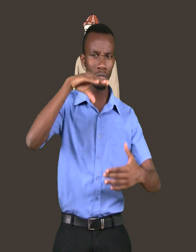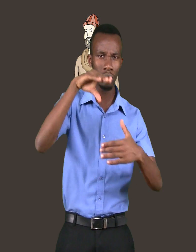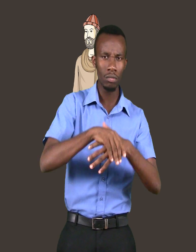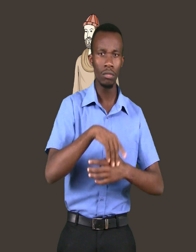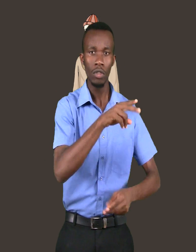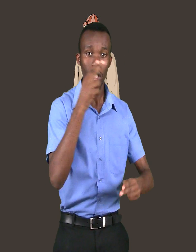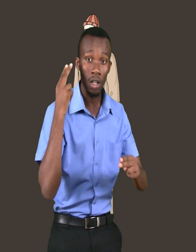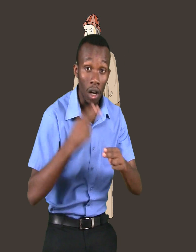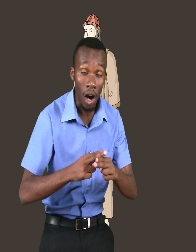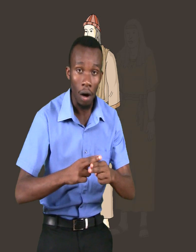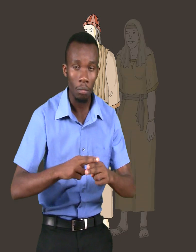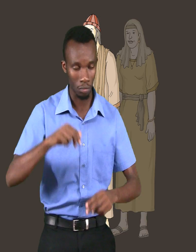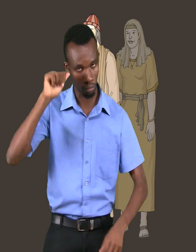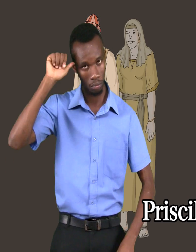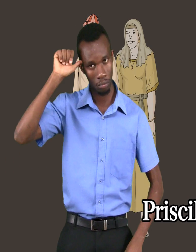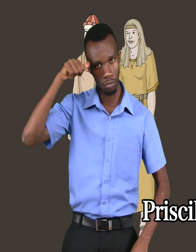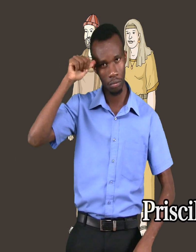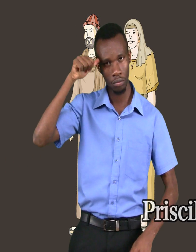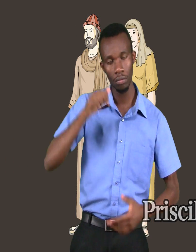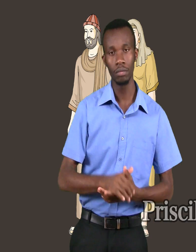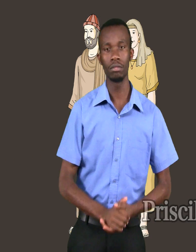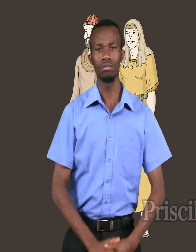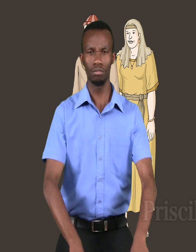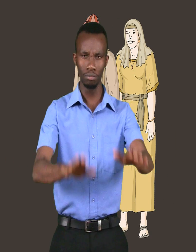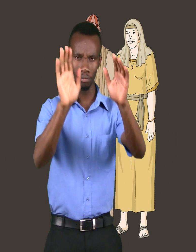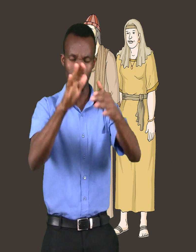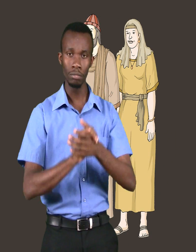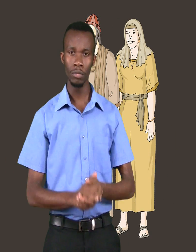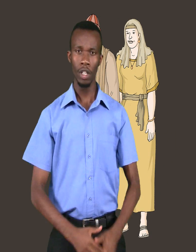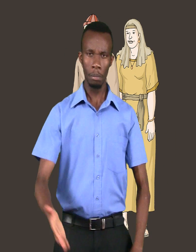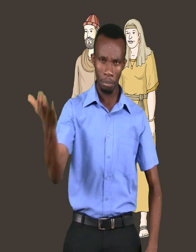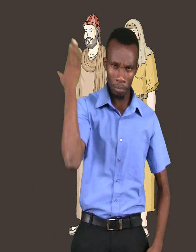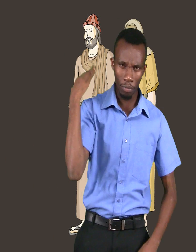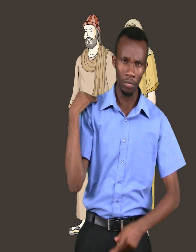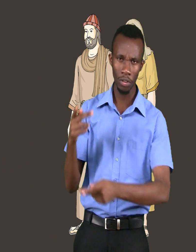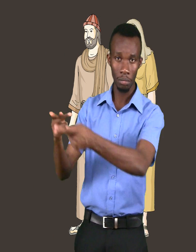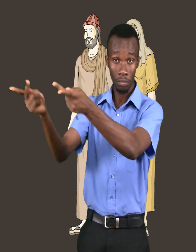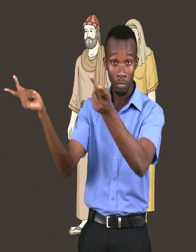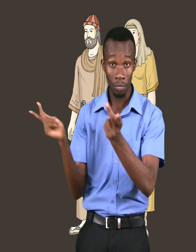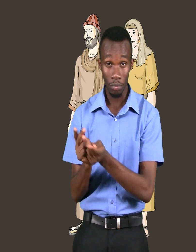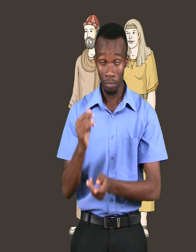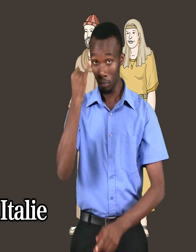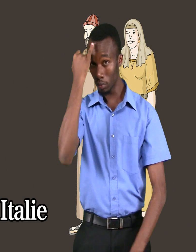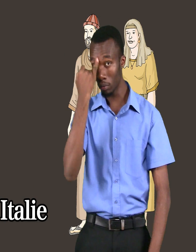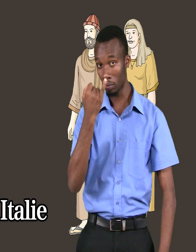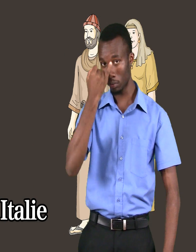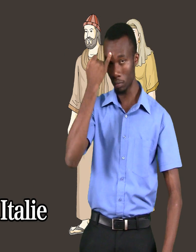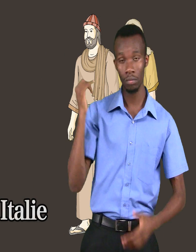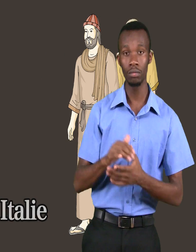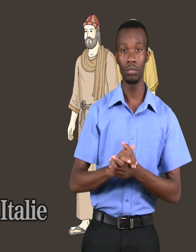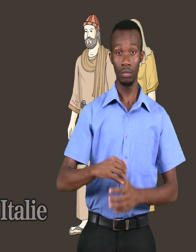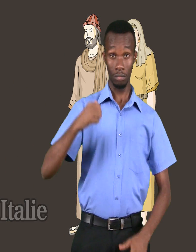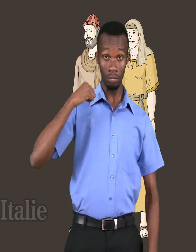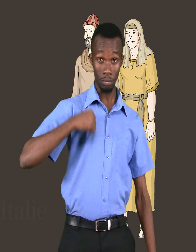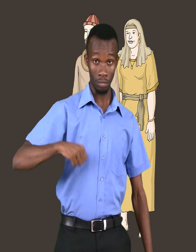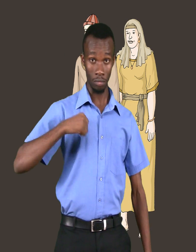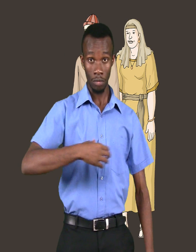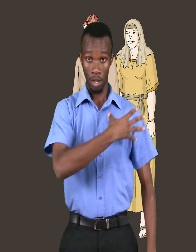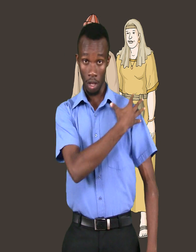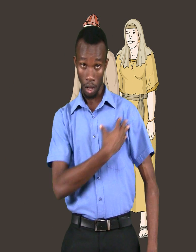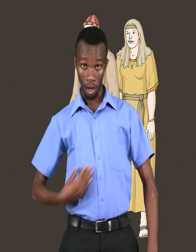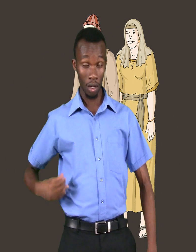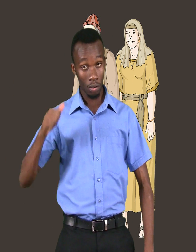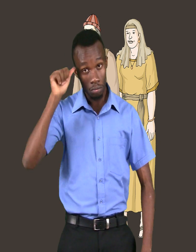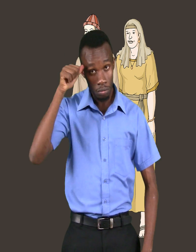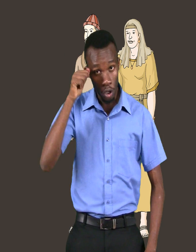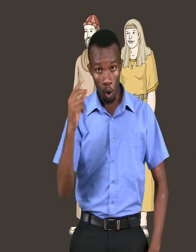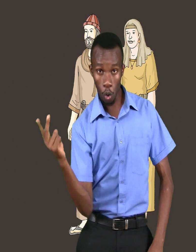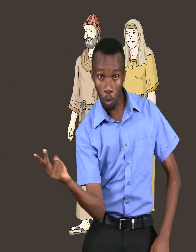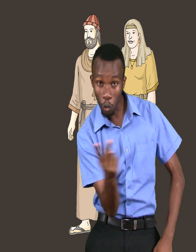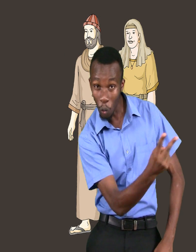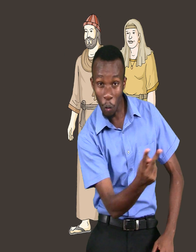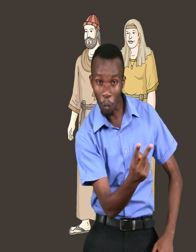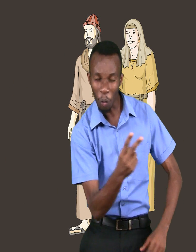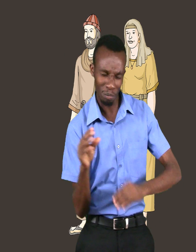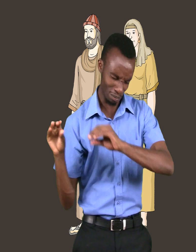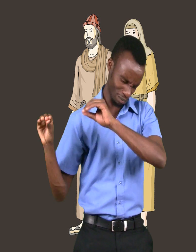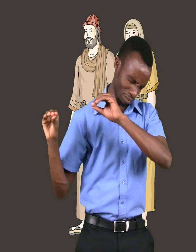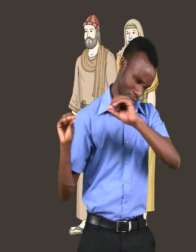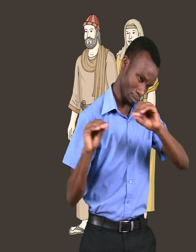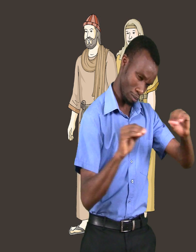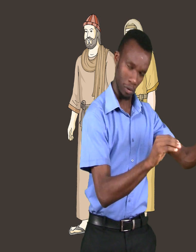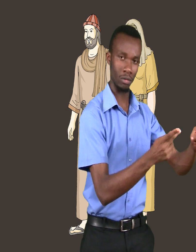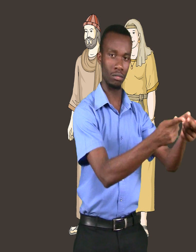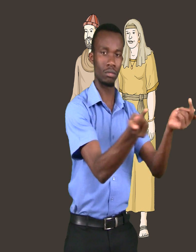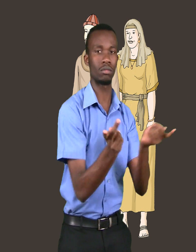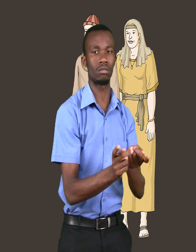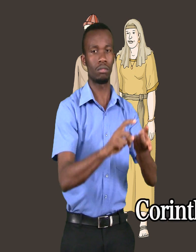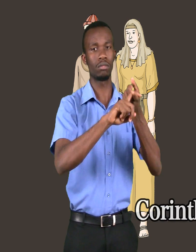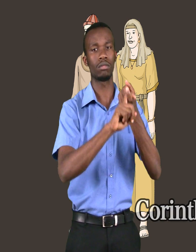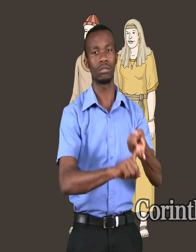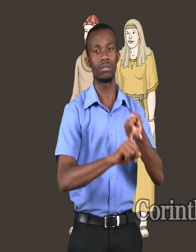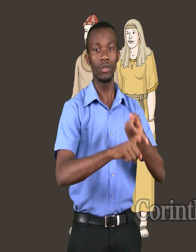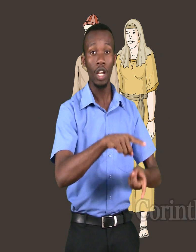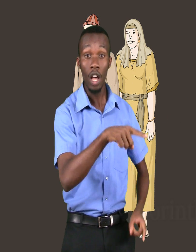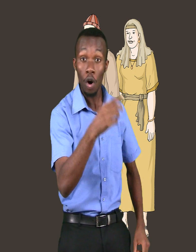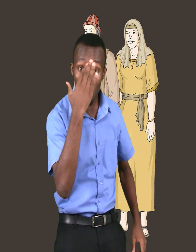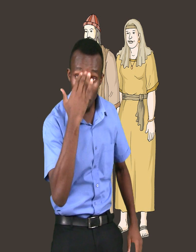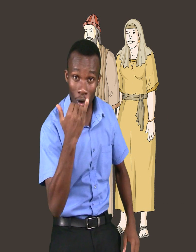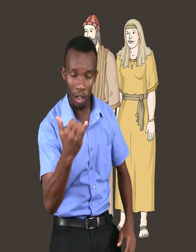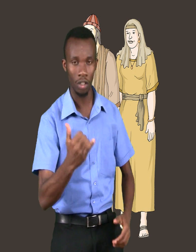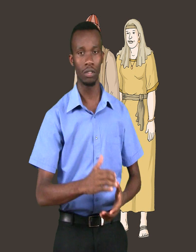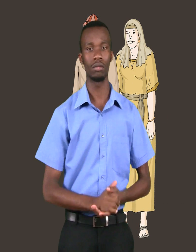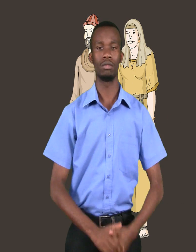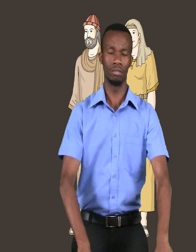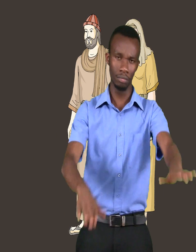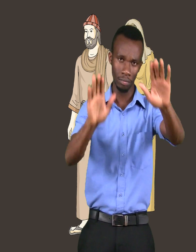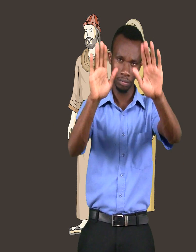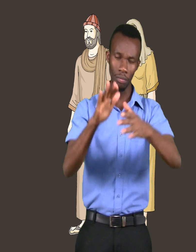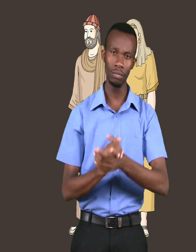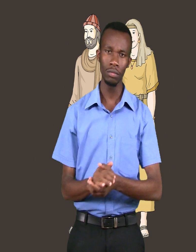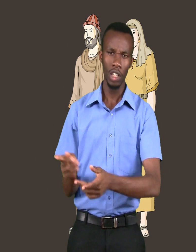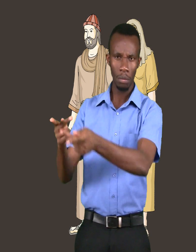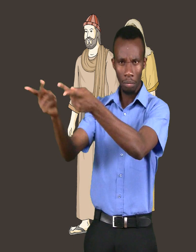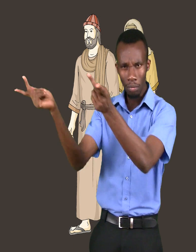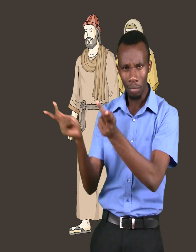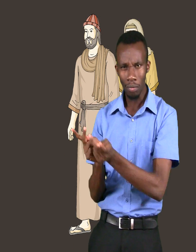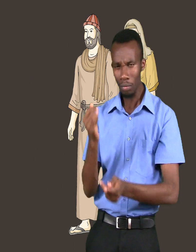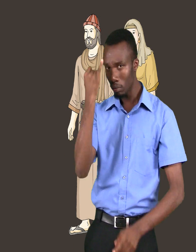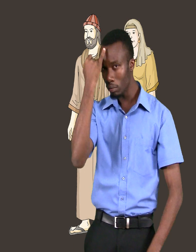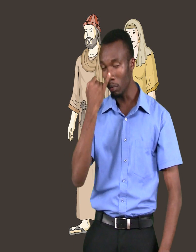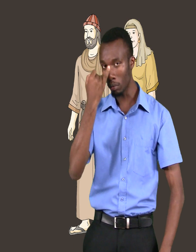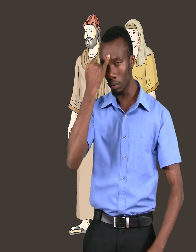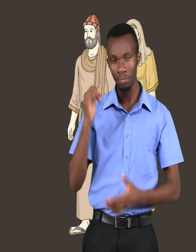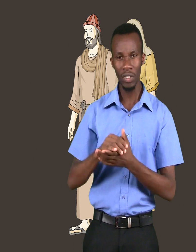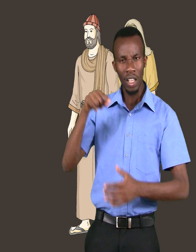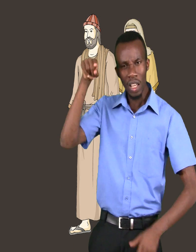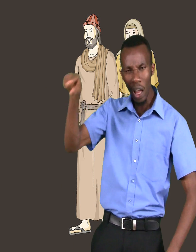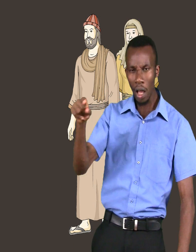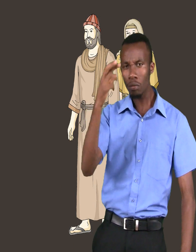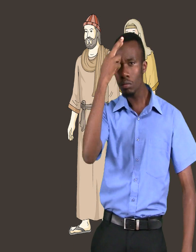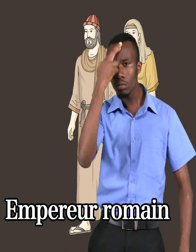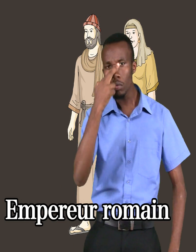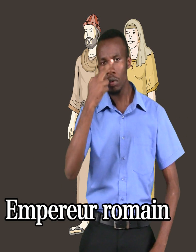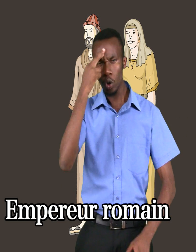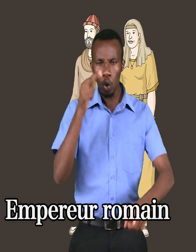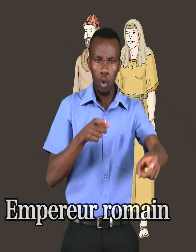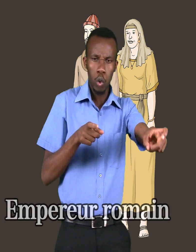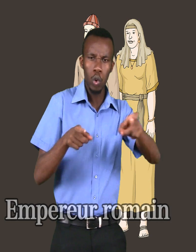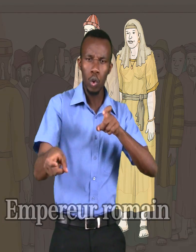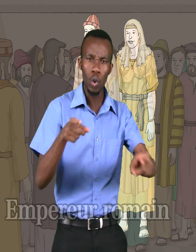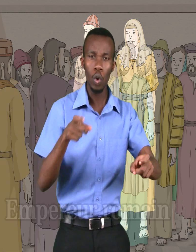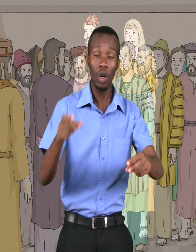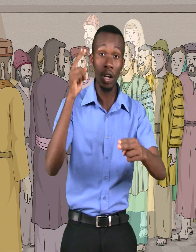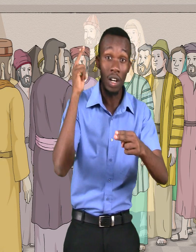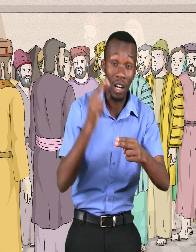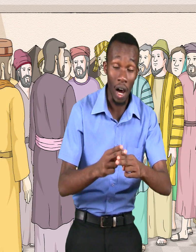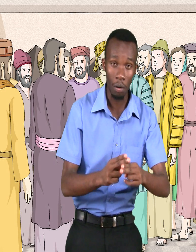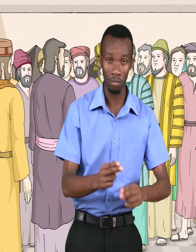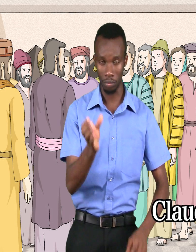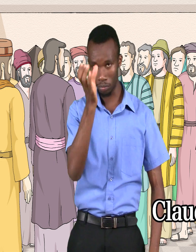Paul went to visit them, and he stayed and worked with them because they were tentmakers by trade, just as he was.